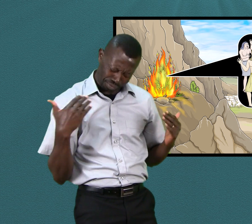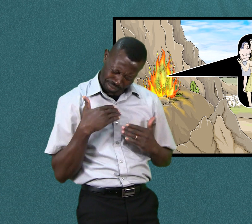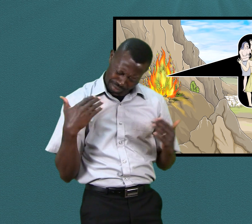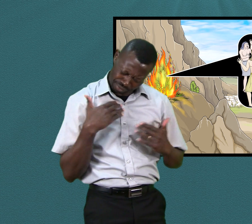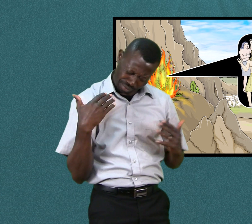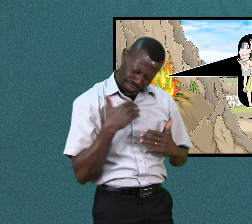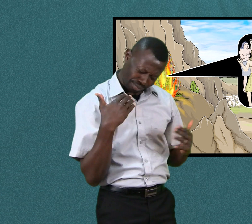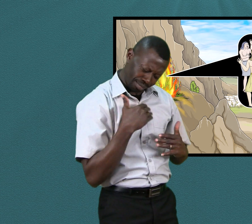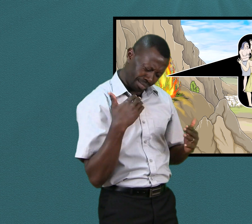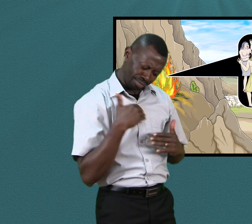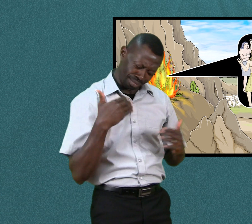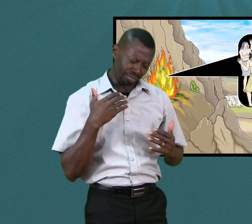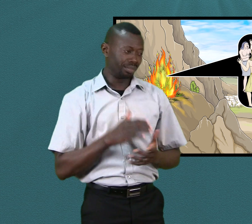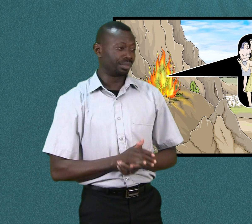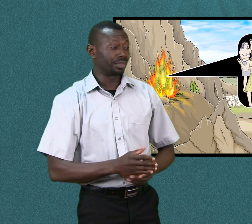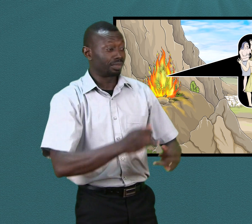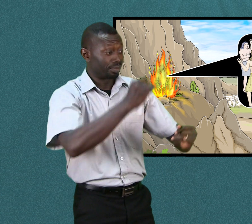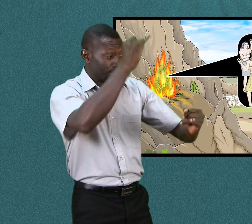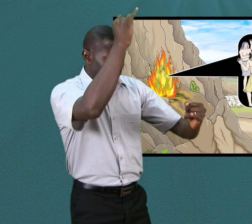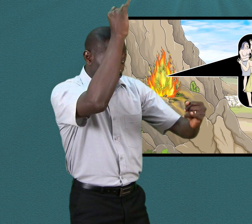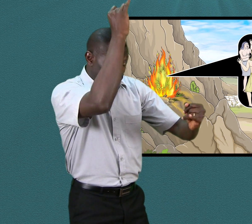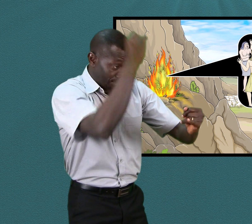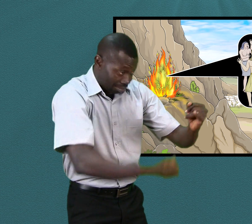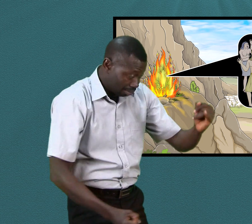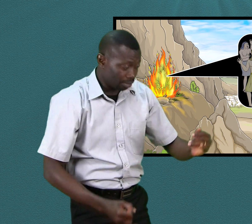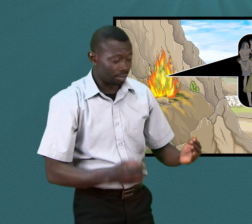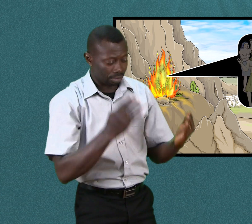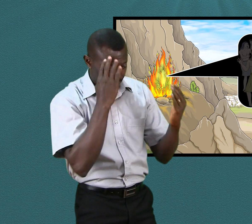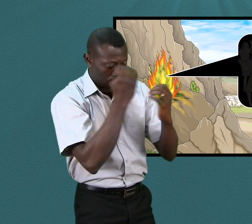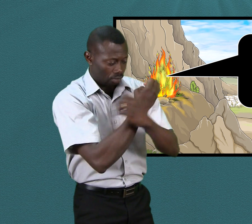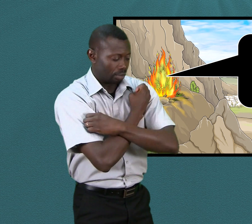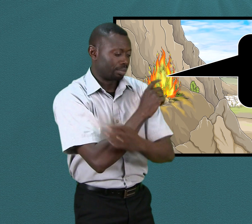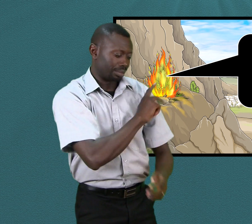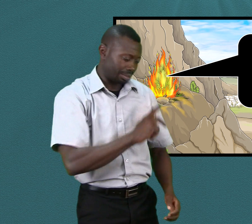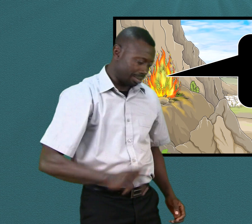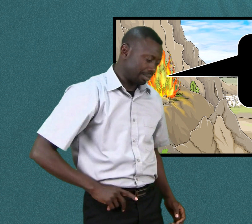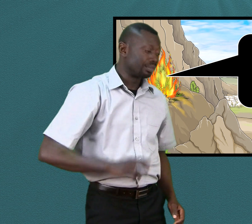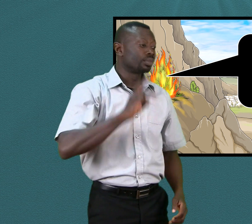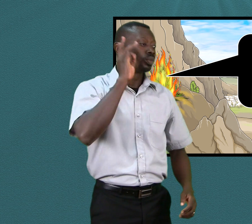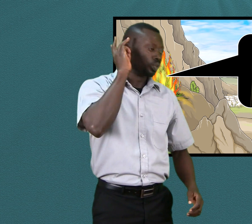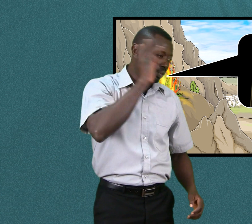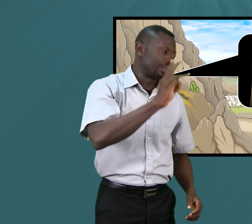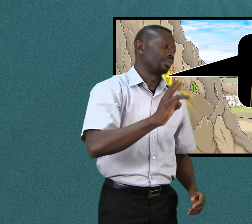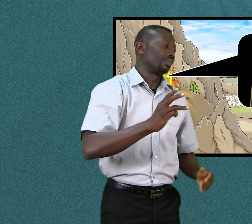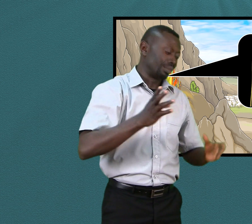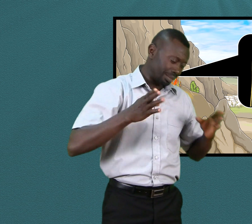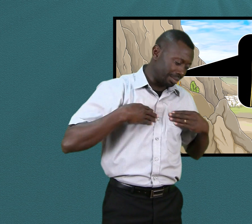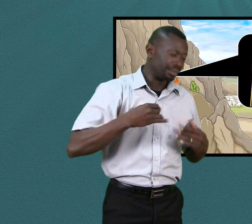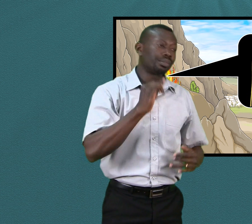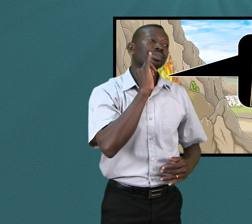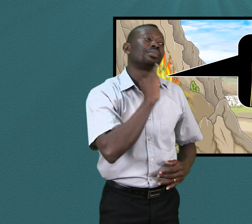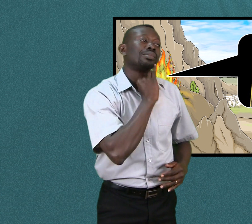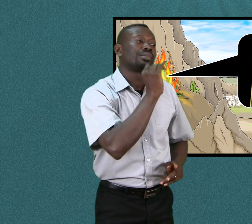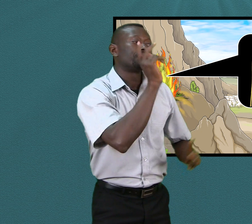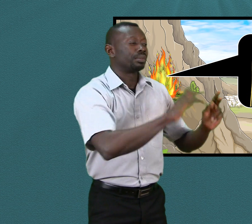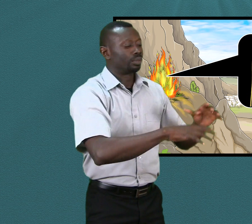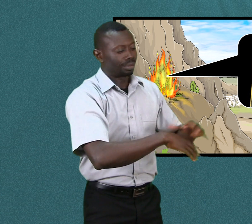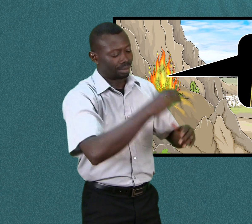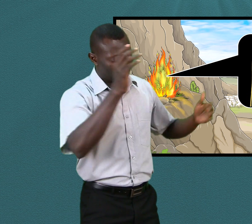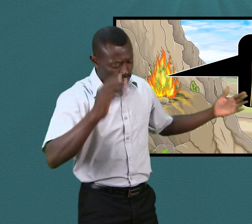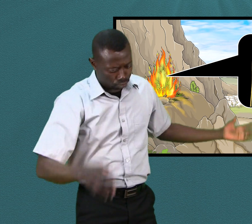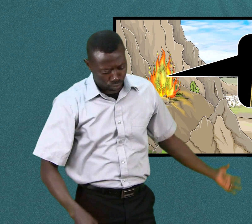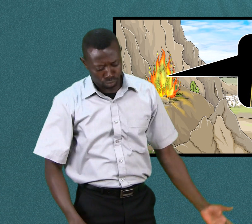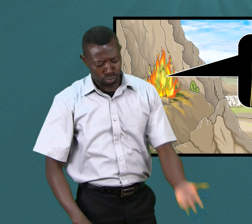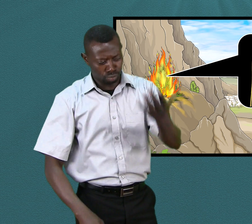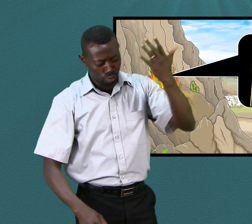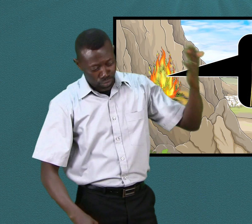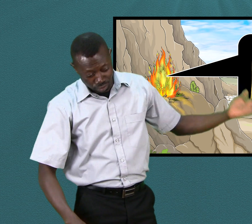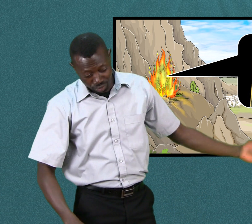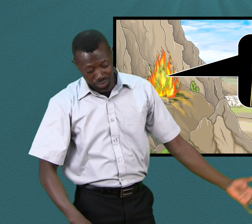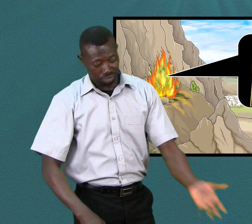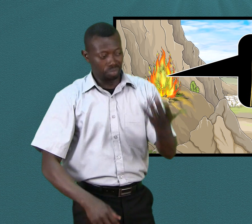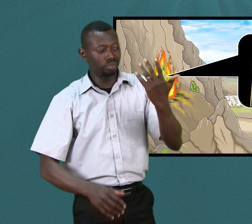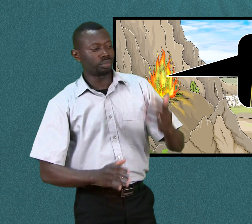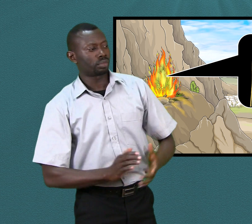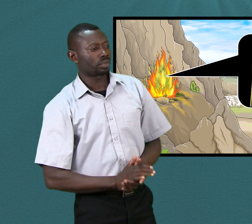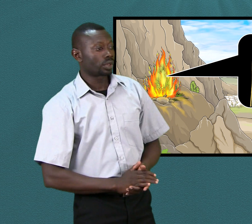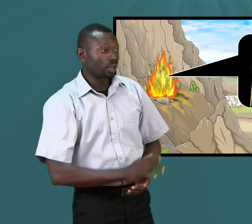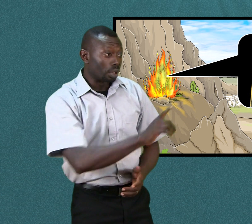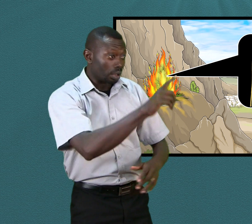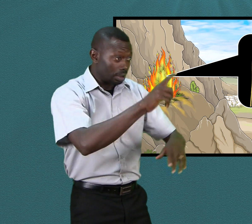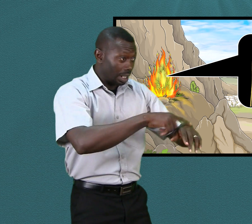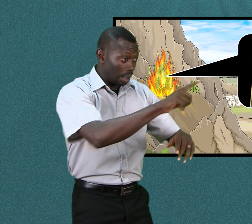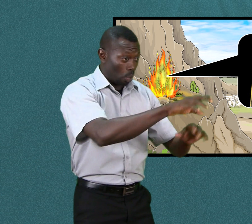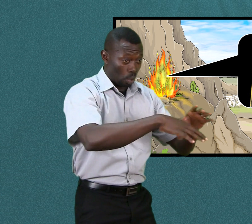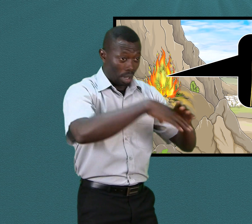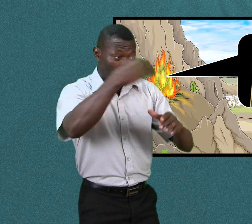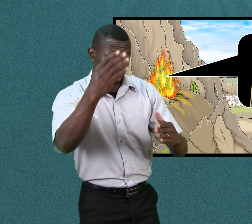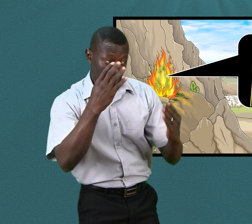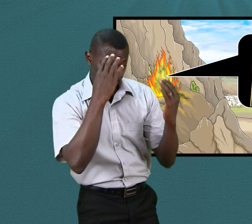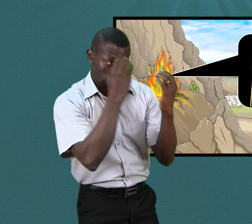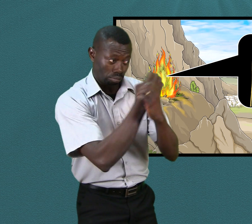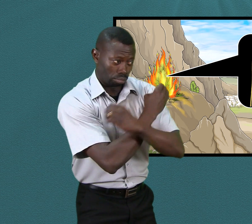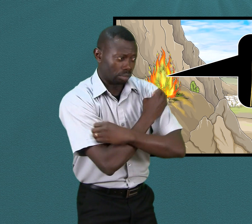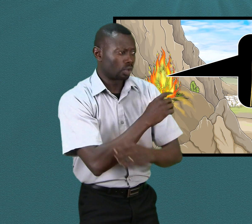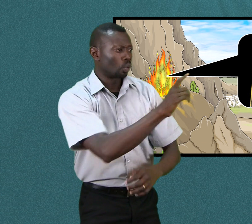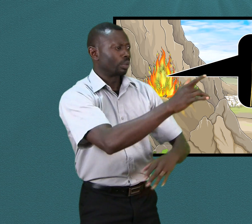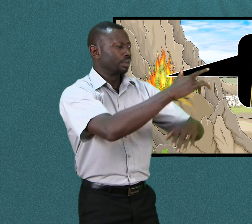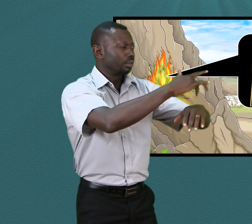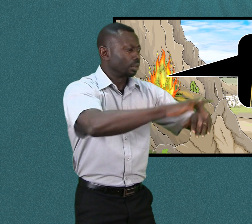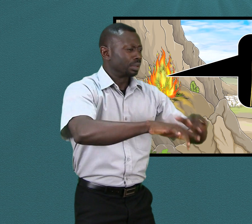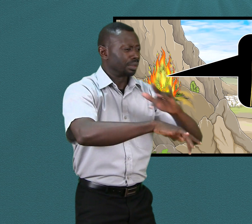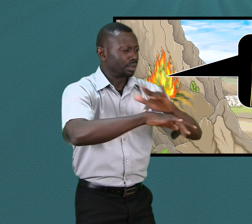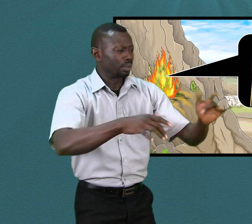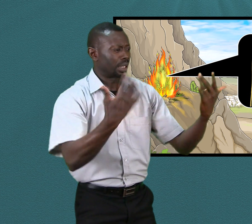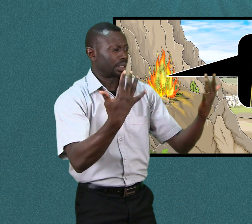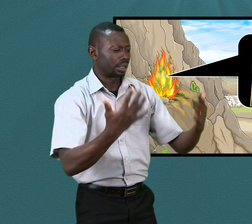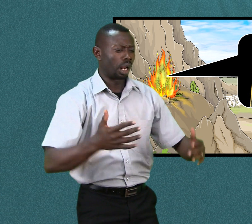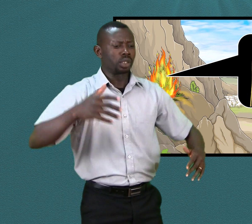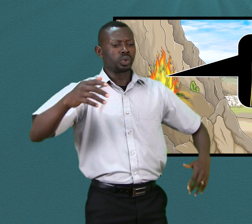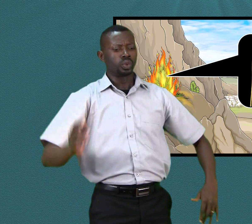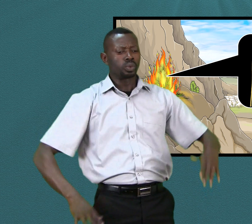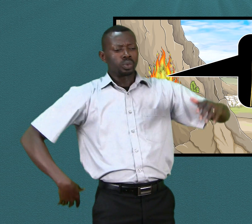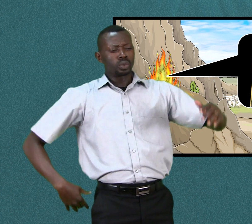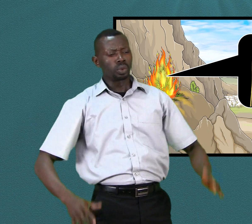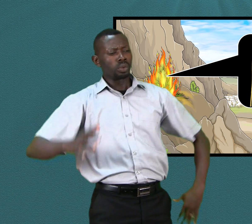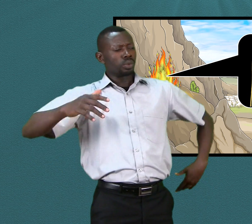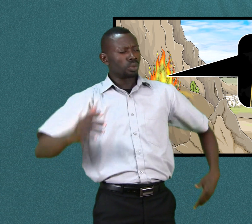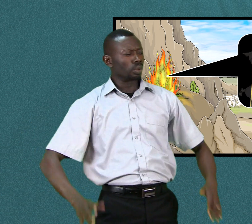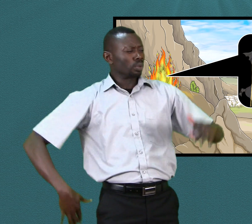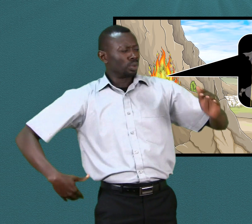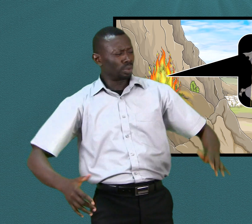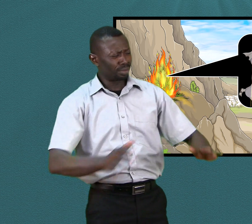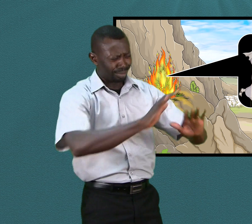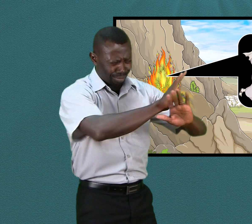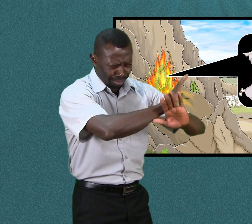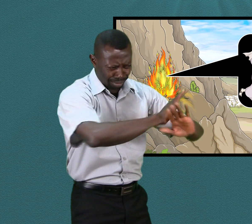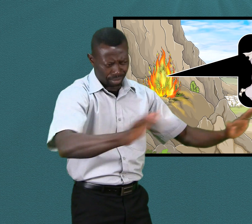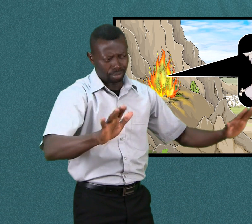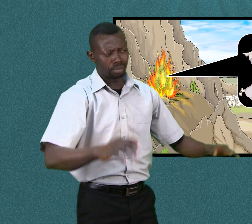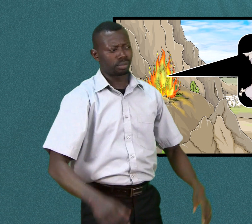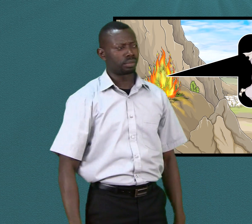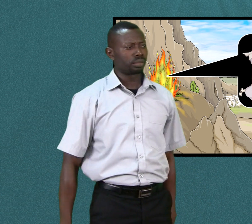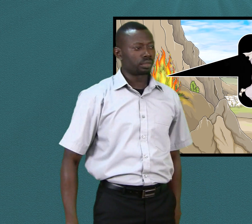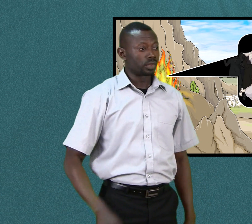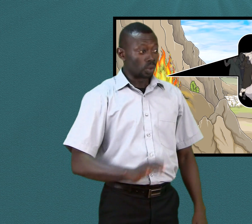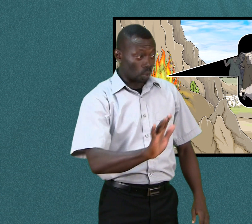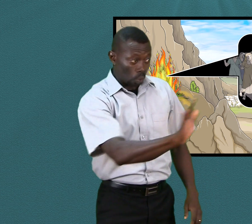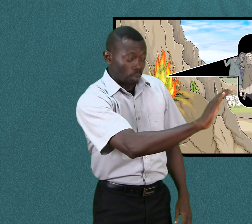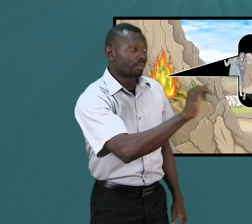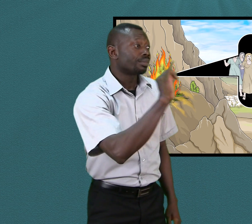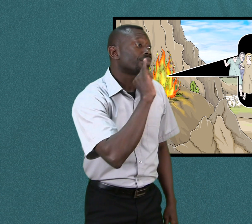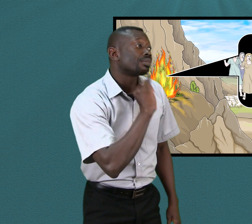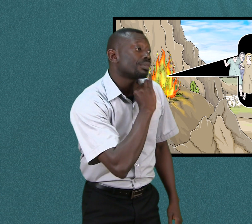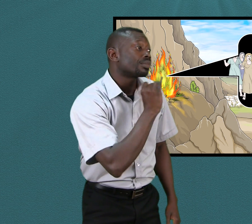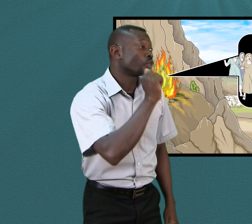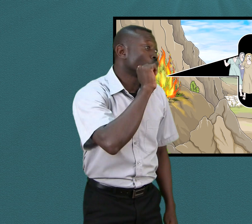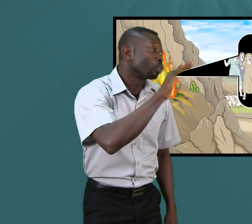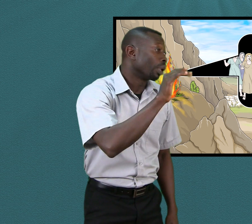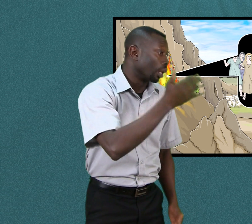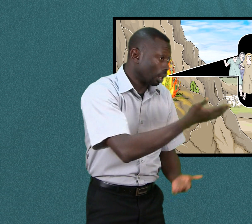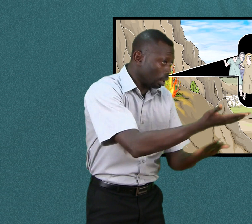And after that, he will release you. And I will grant this people such favor in the sight of the Egyptians that when you leave, you will not go away empty-handed.